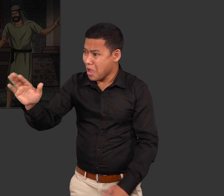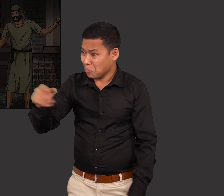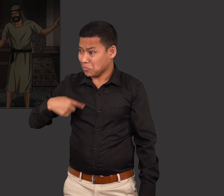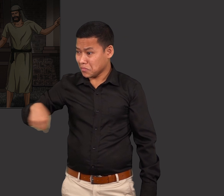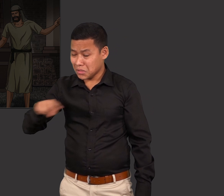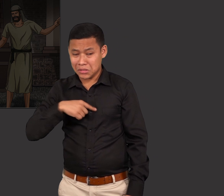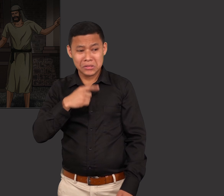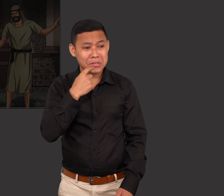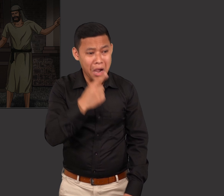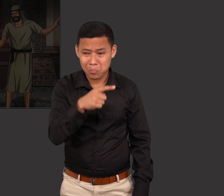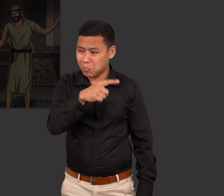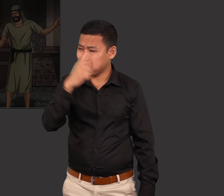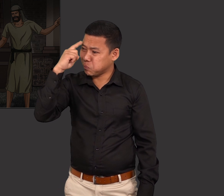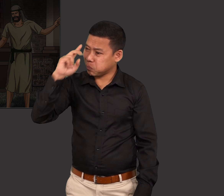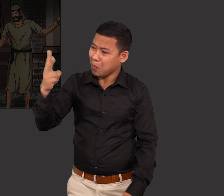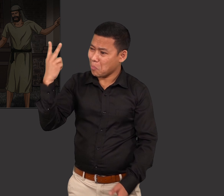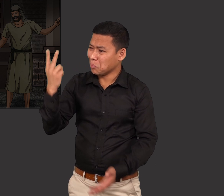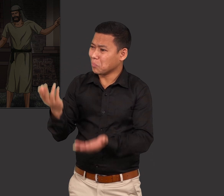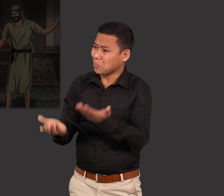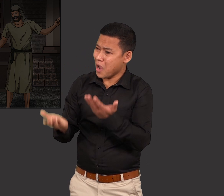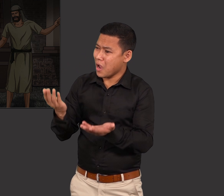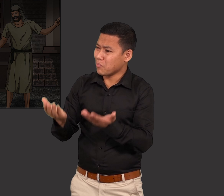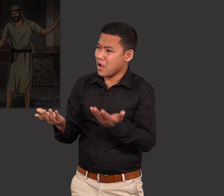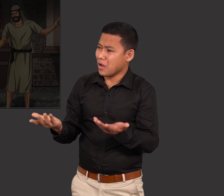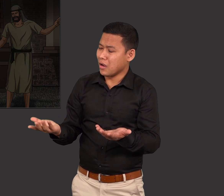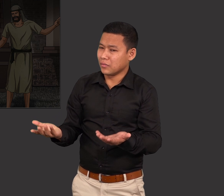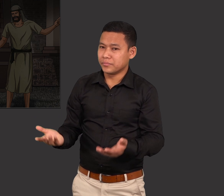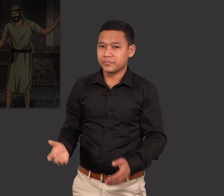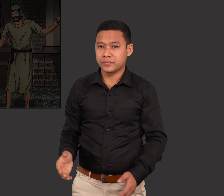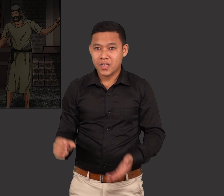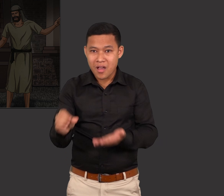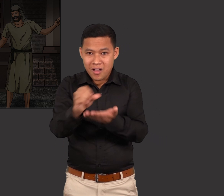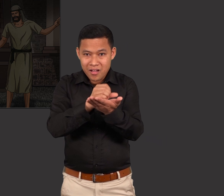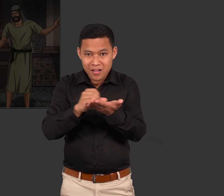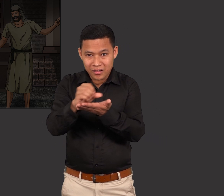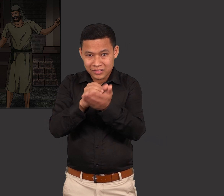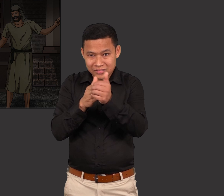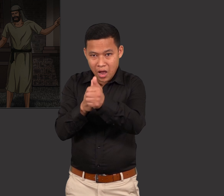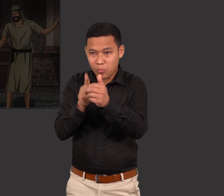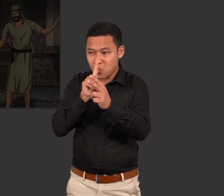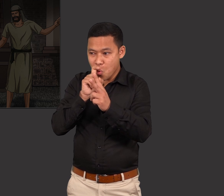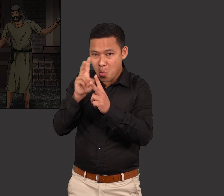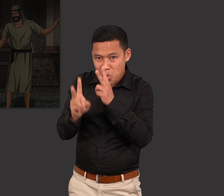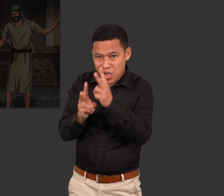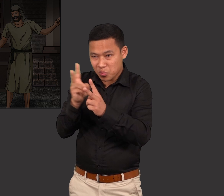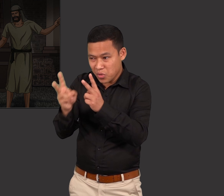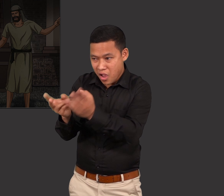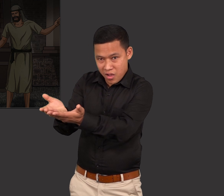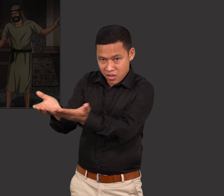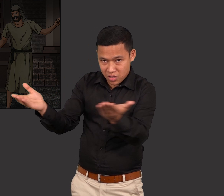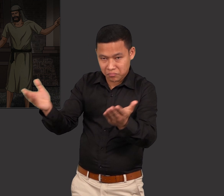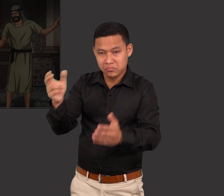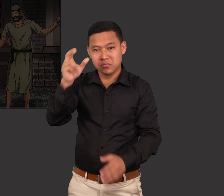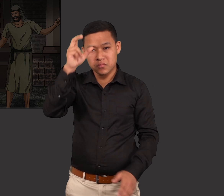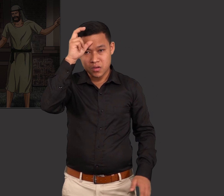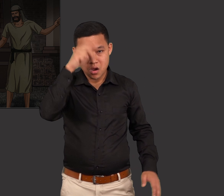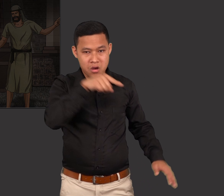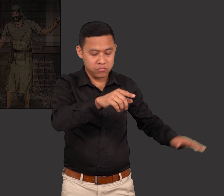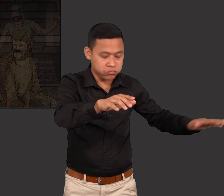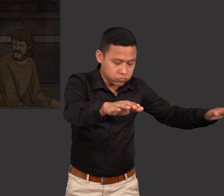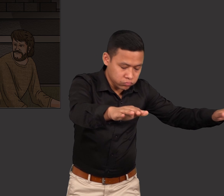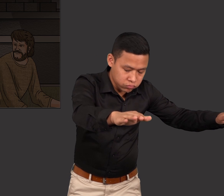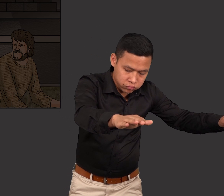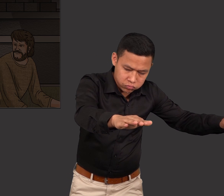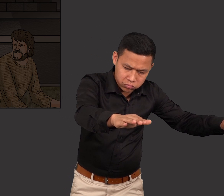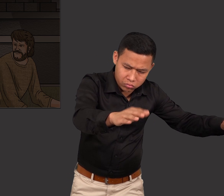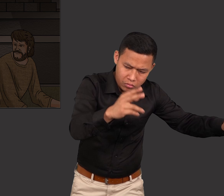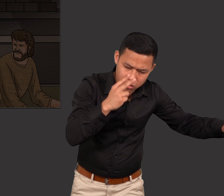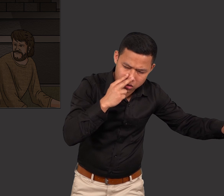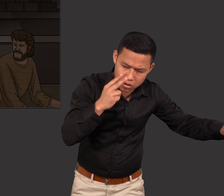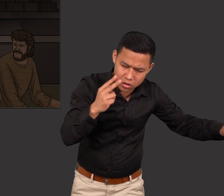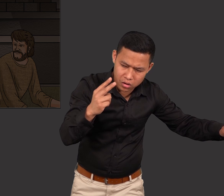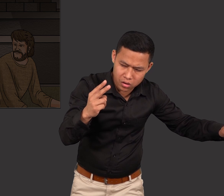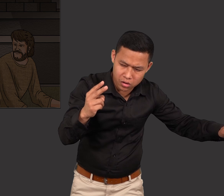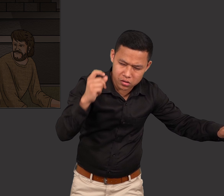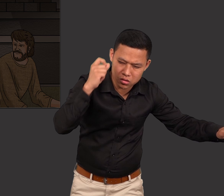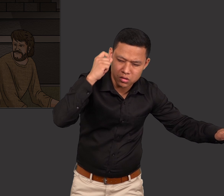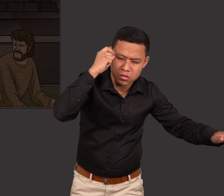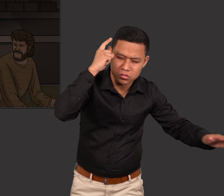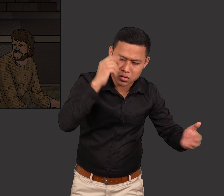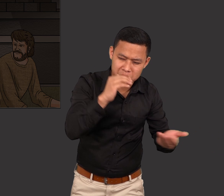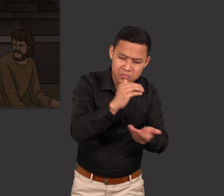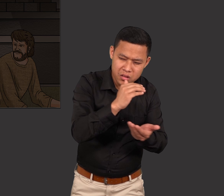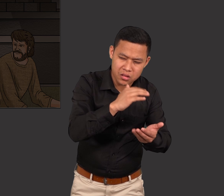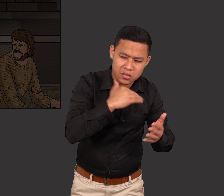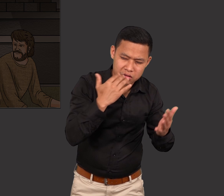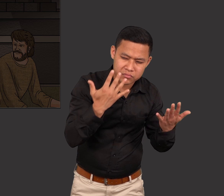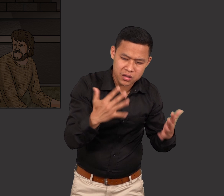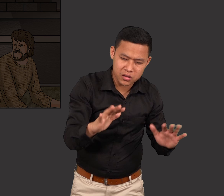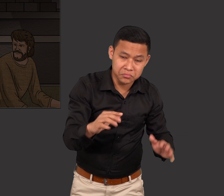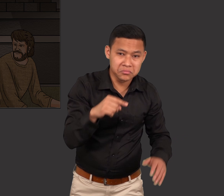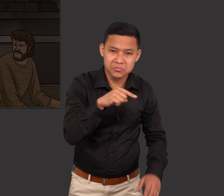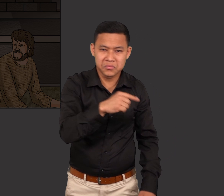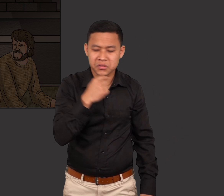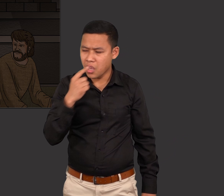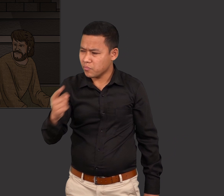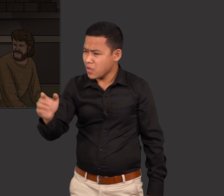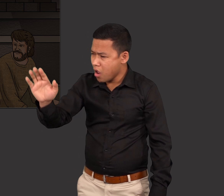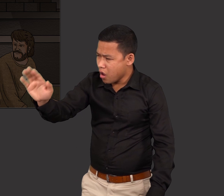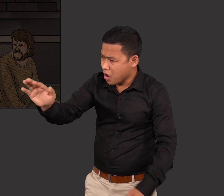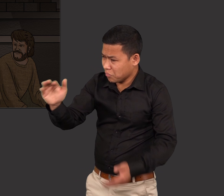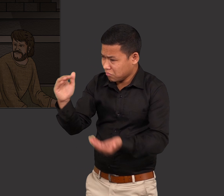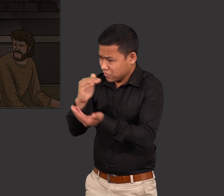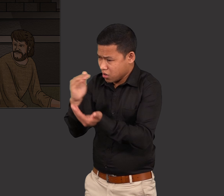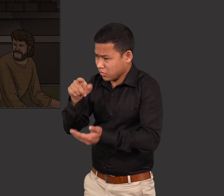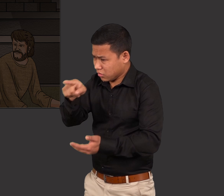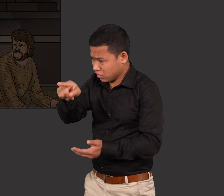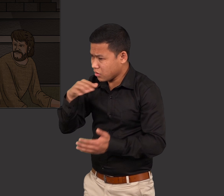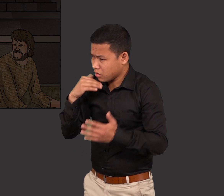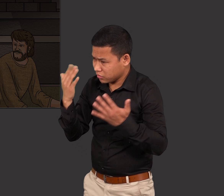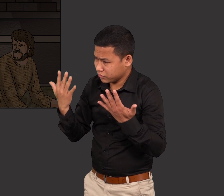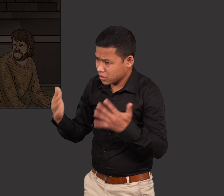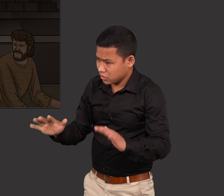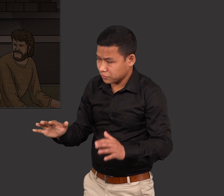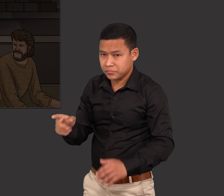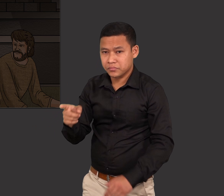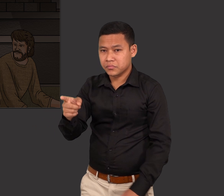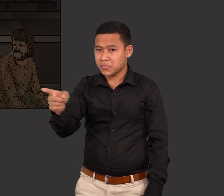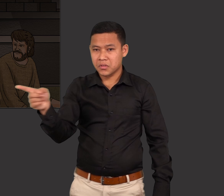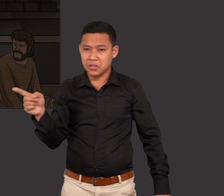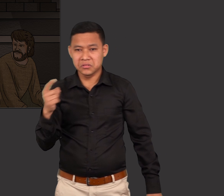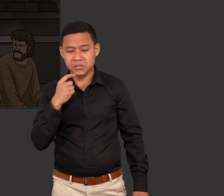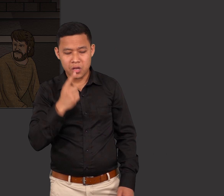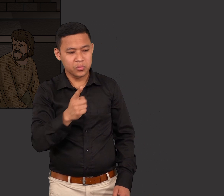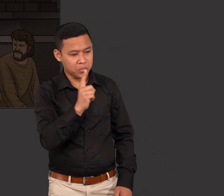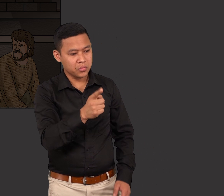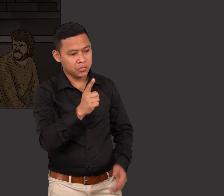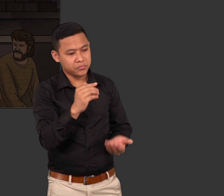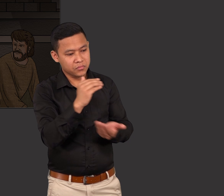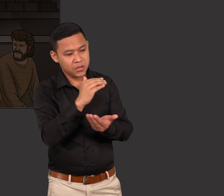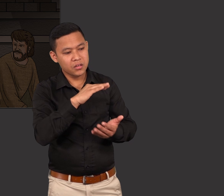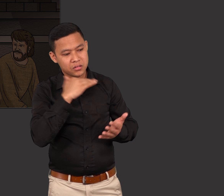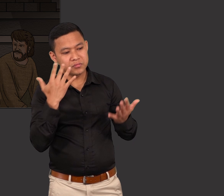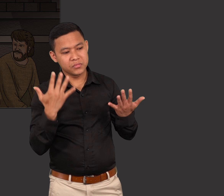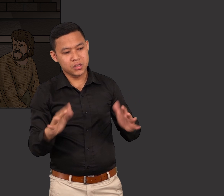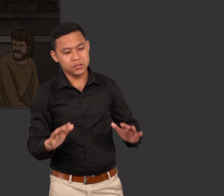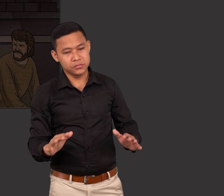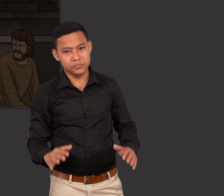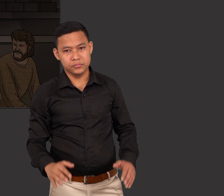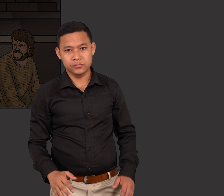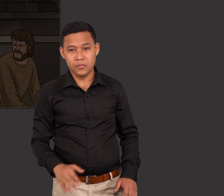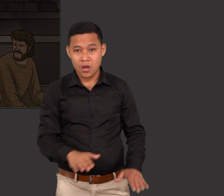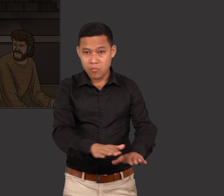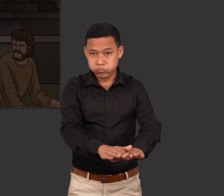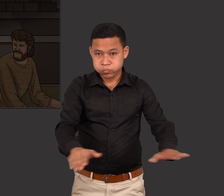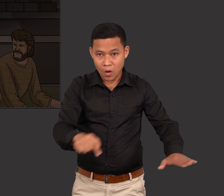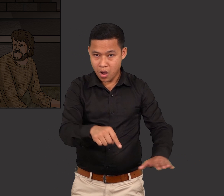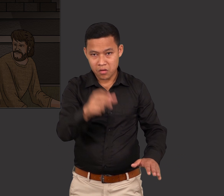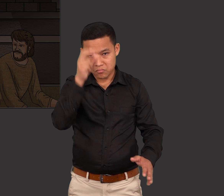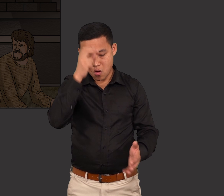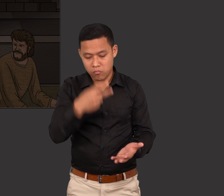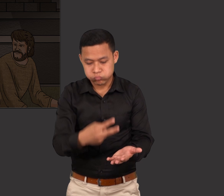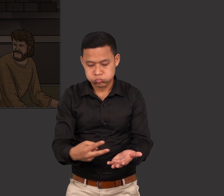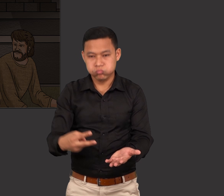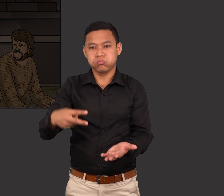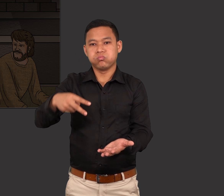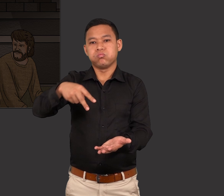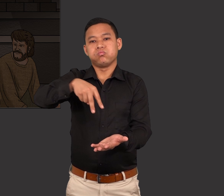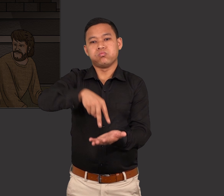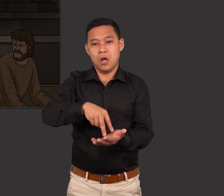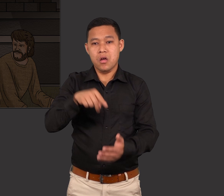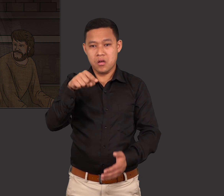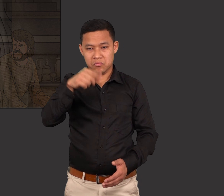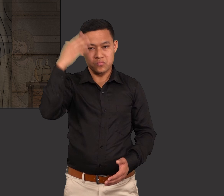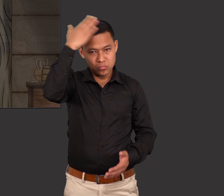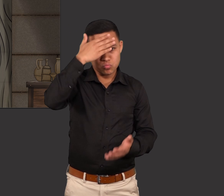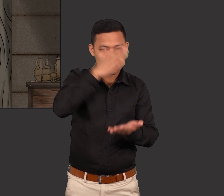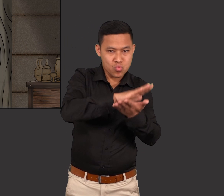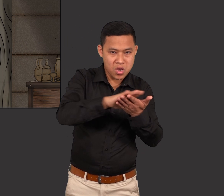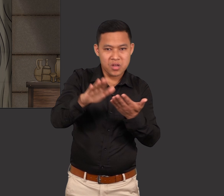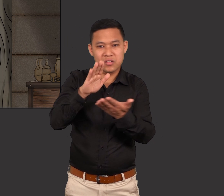He may even harm himself.” When David saw that his servants were whispering to one another, he perceived that the child was dead. So he asked his servants, “Is the child dead?” “He is dead,” they replied.